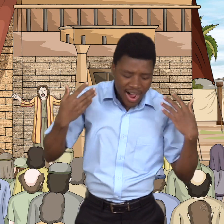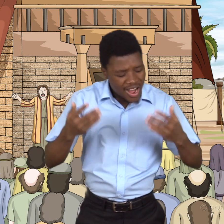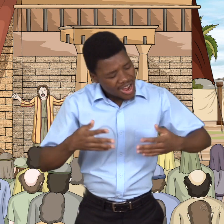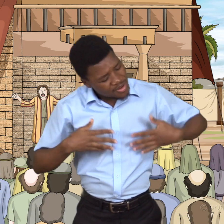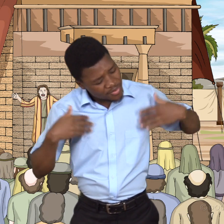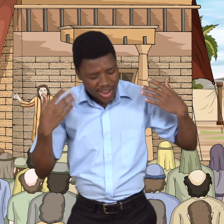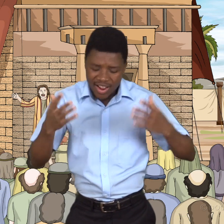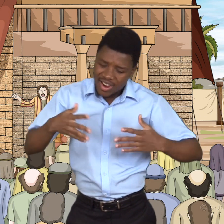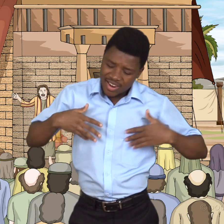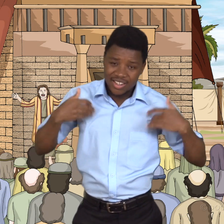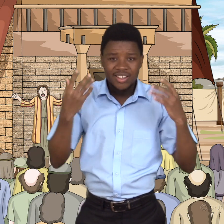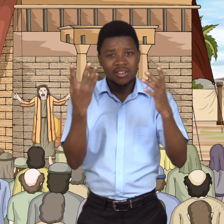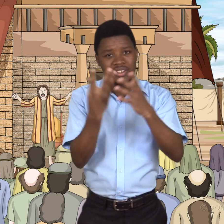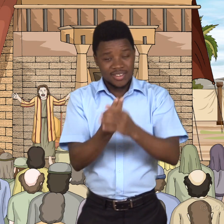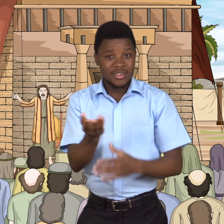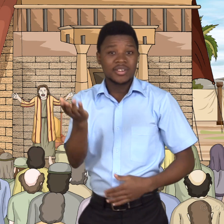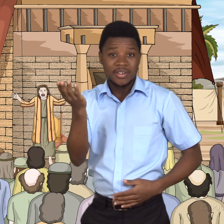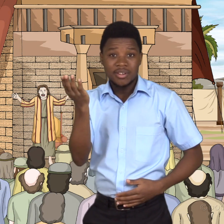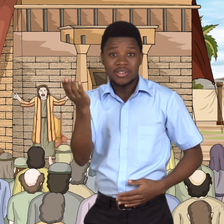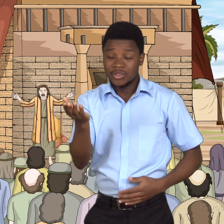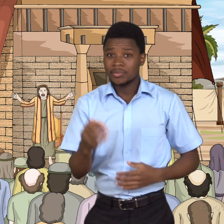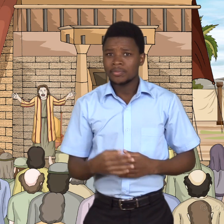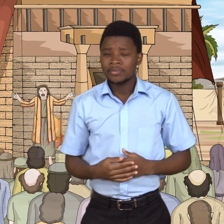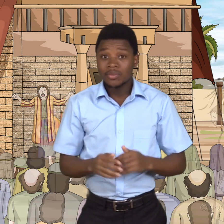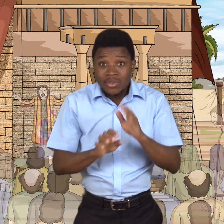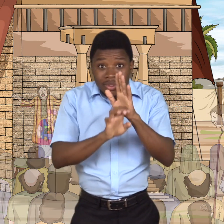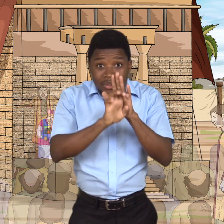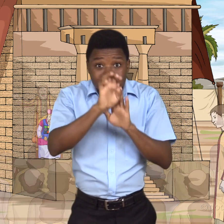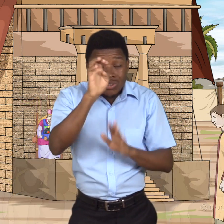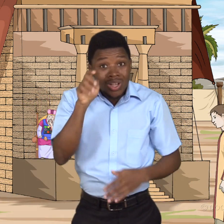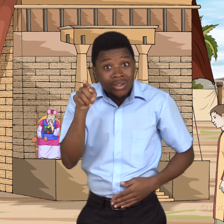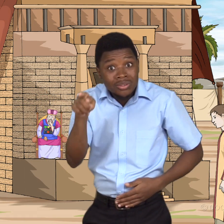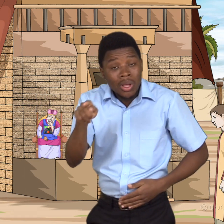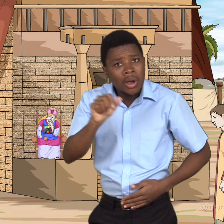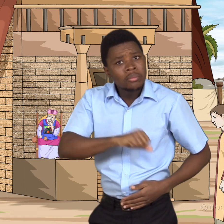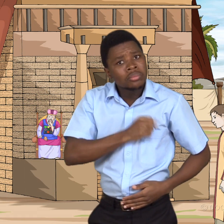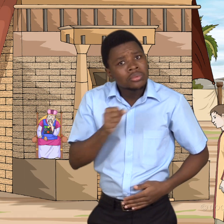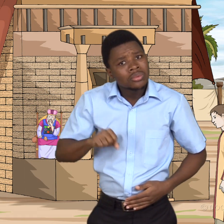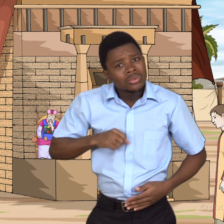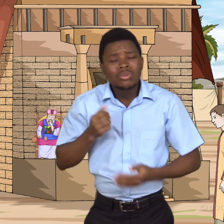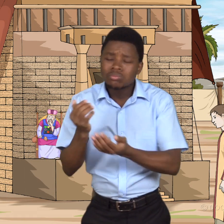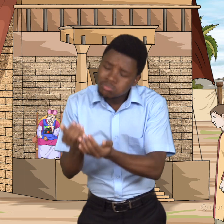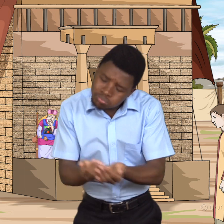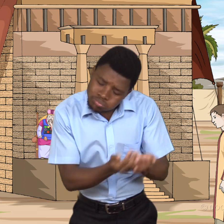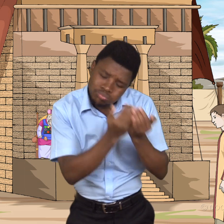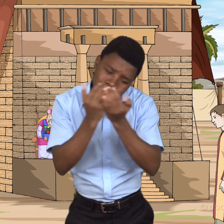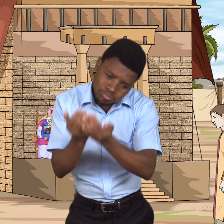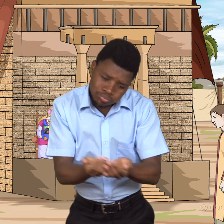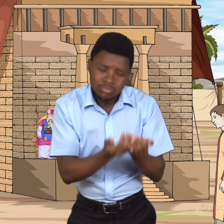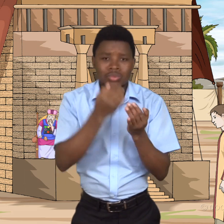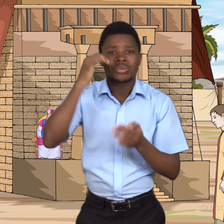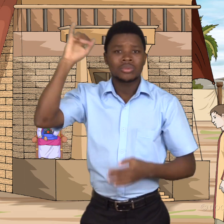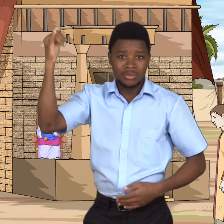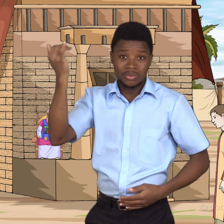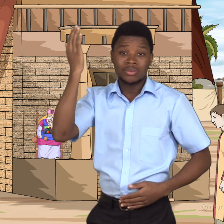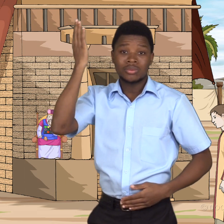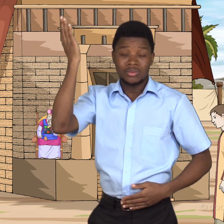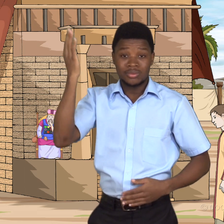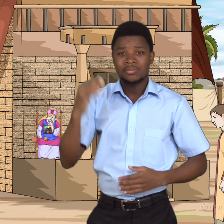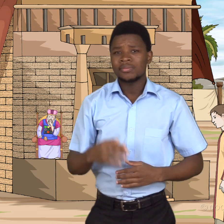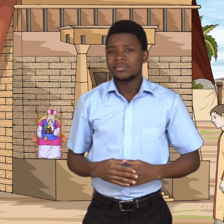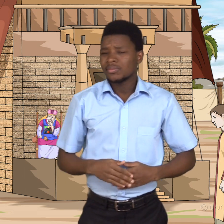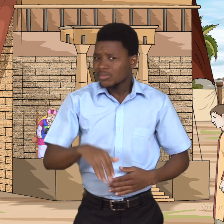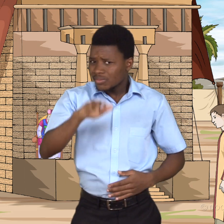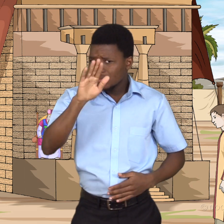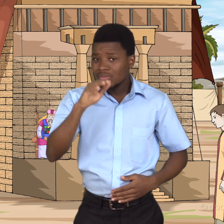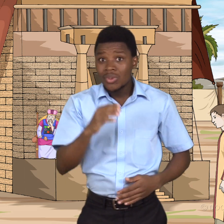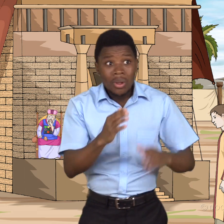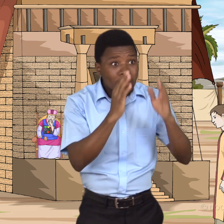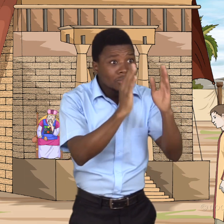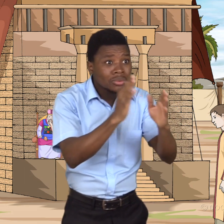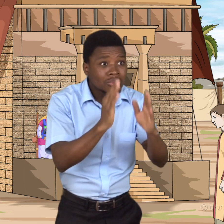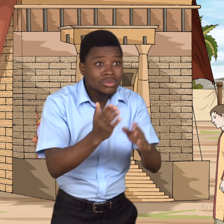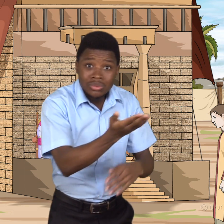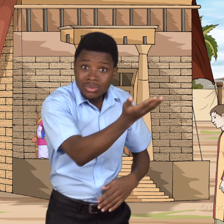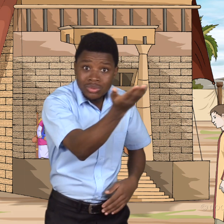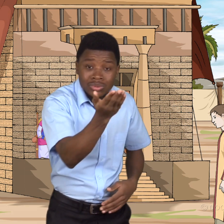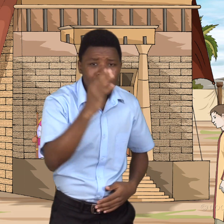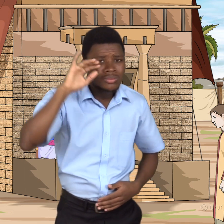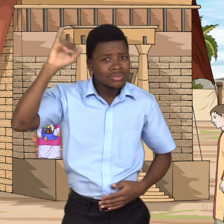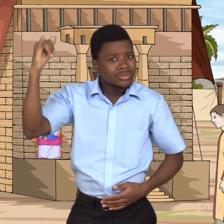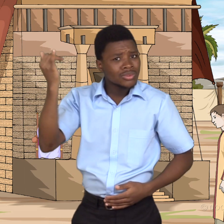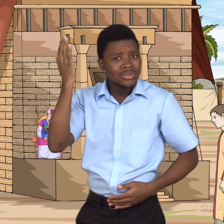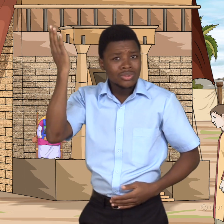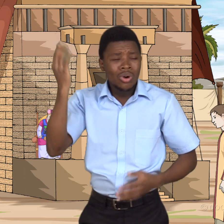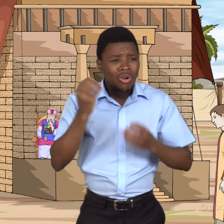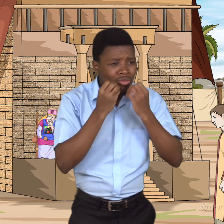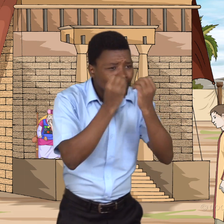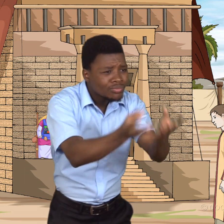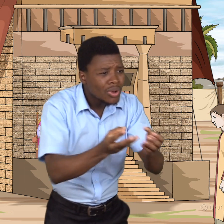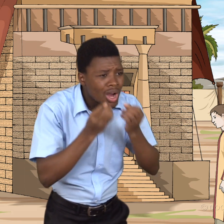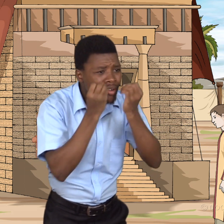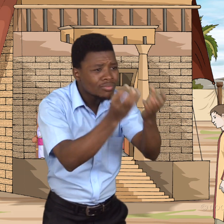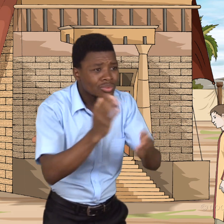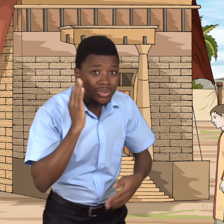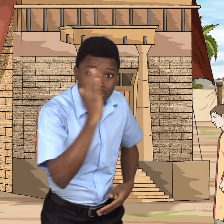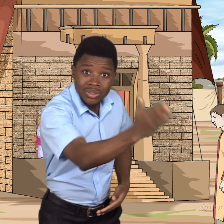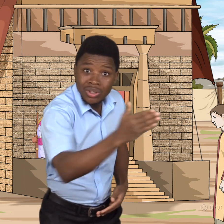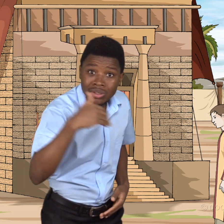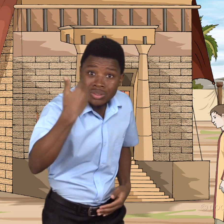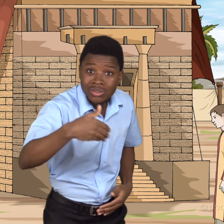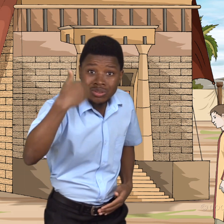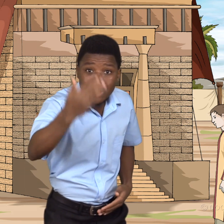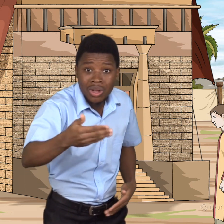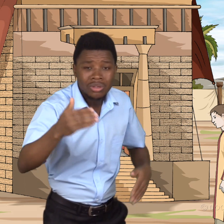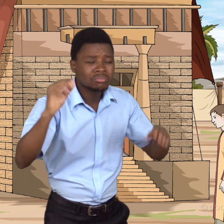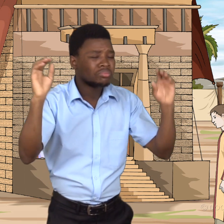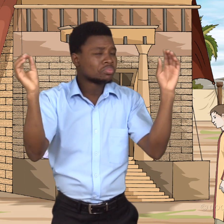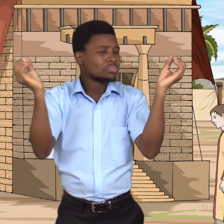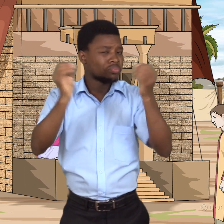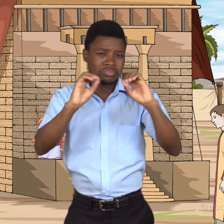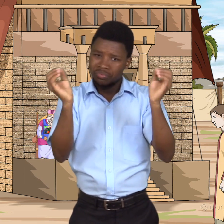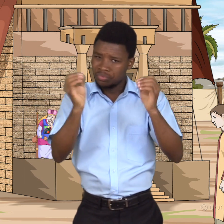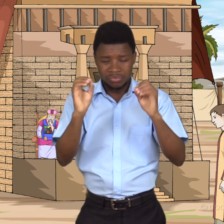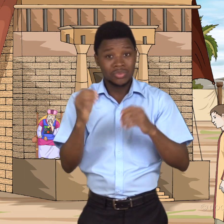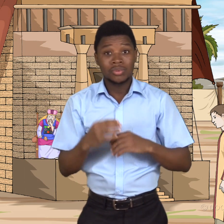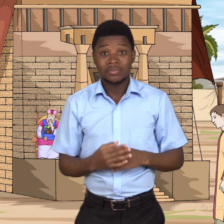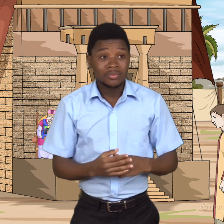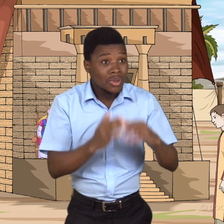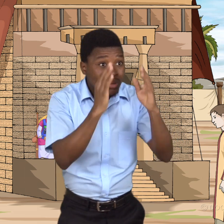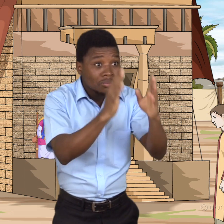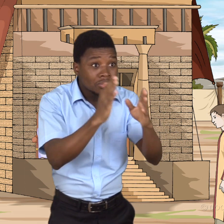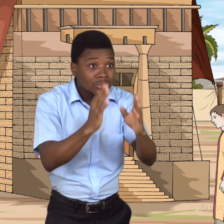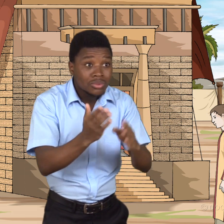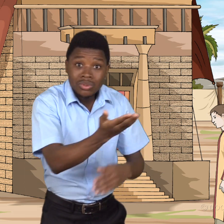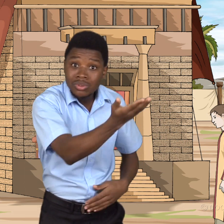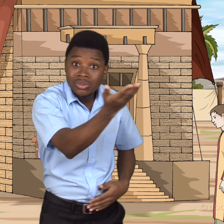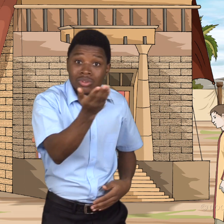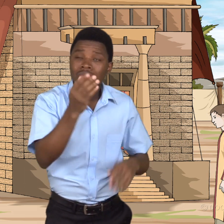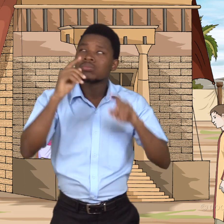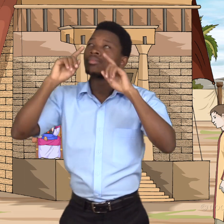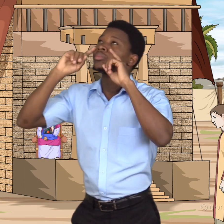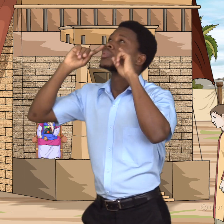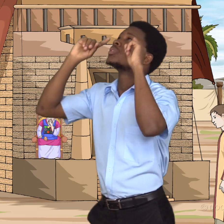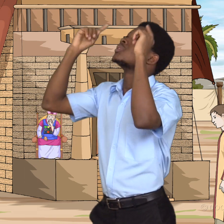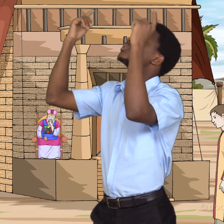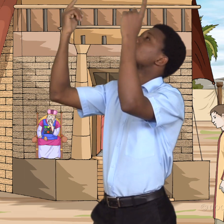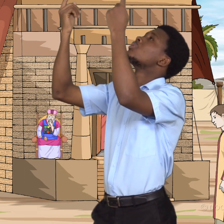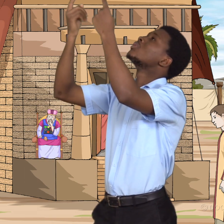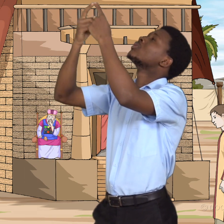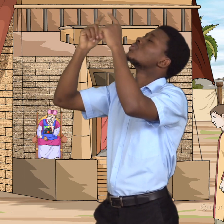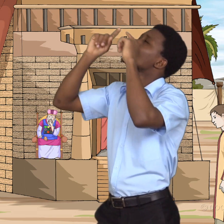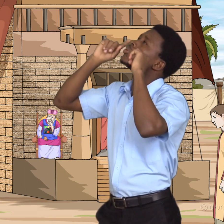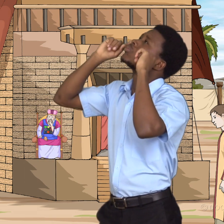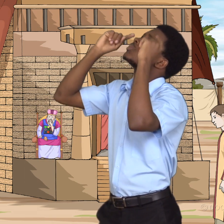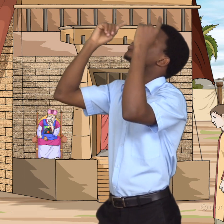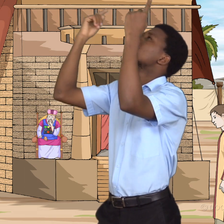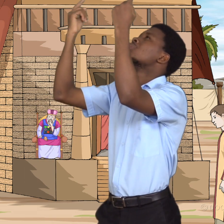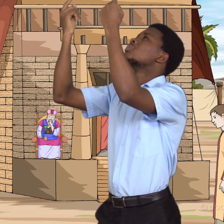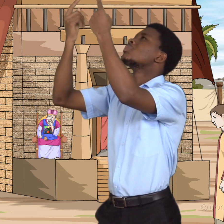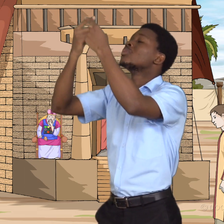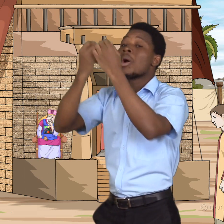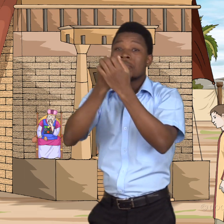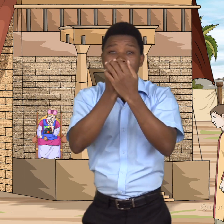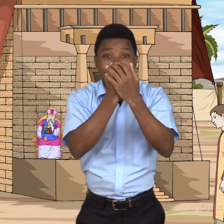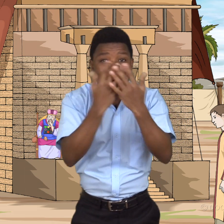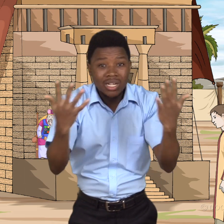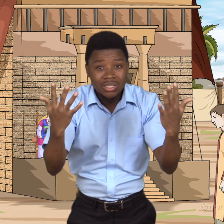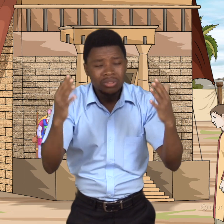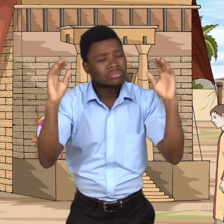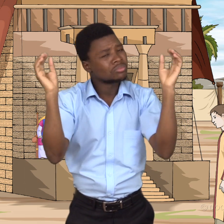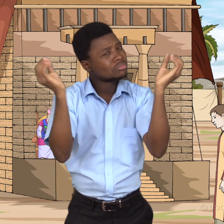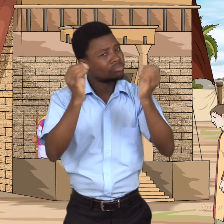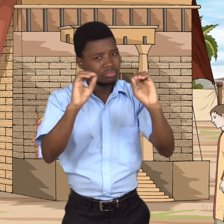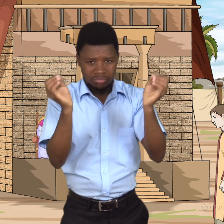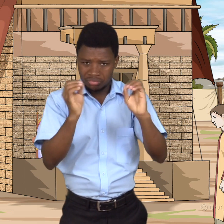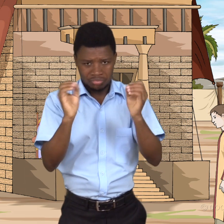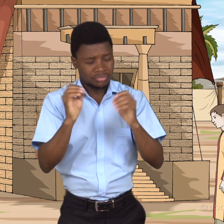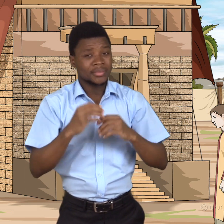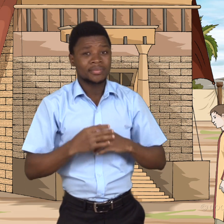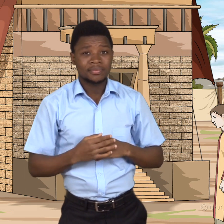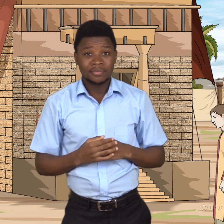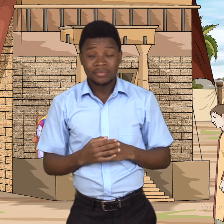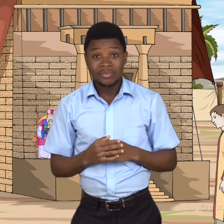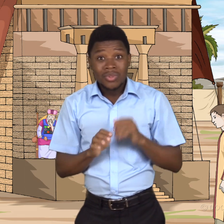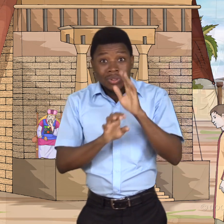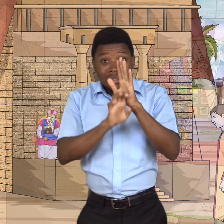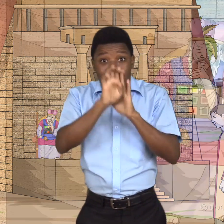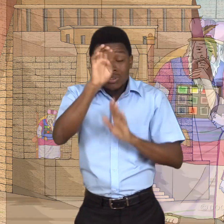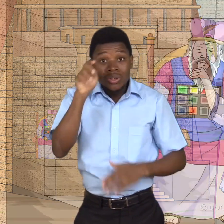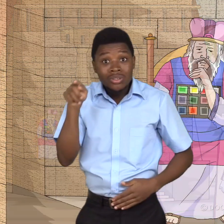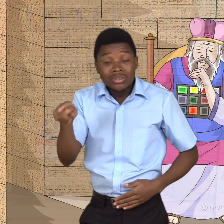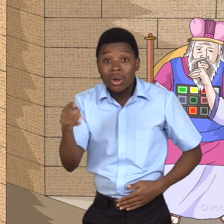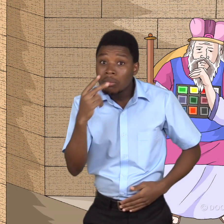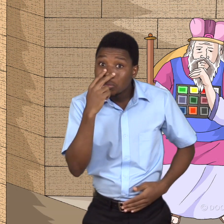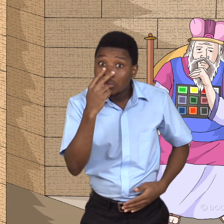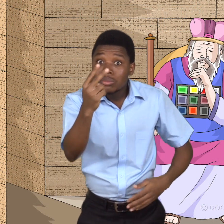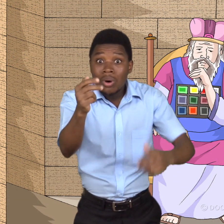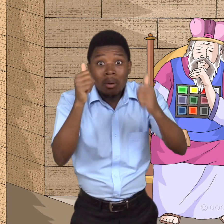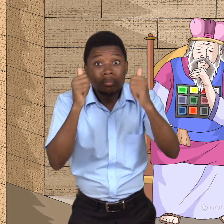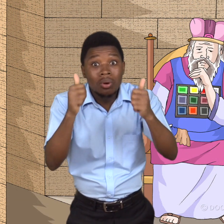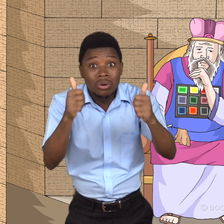Now in those days the word of the LORD was rare and visions were scarce.